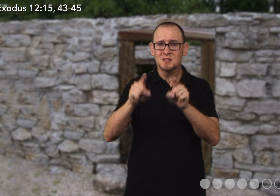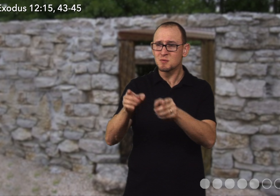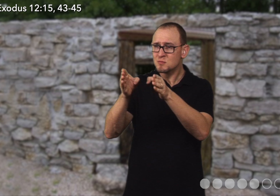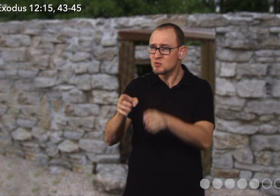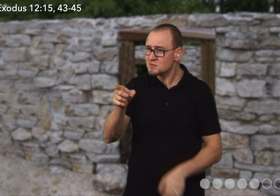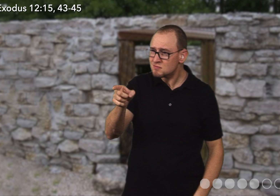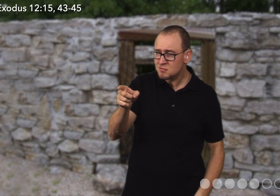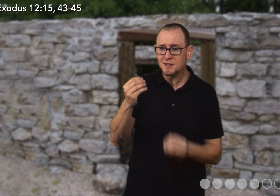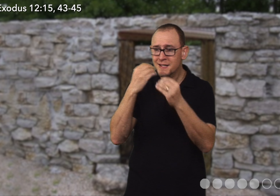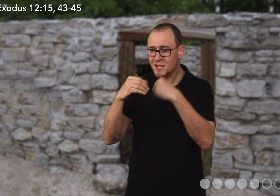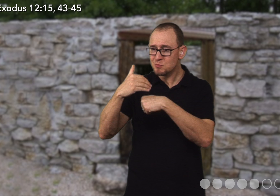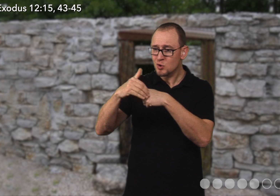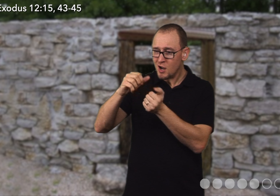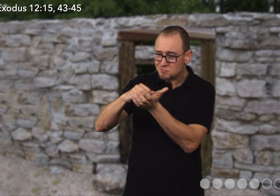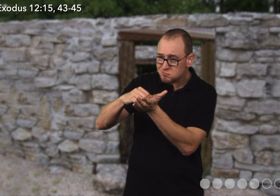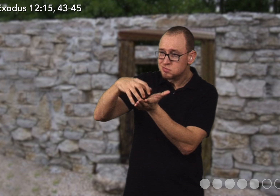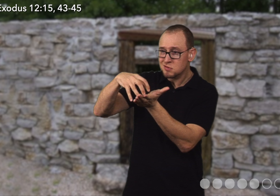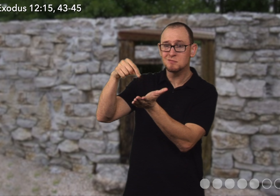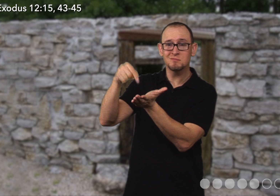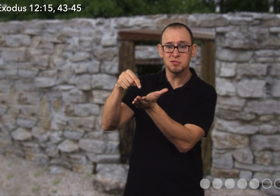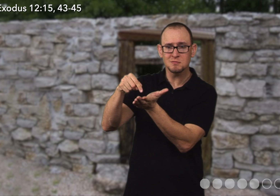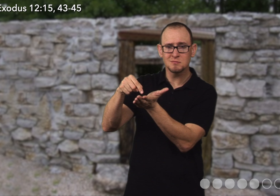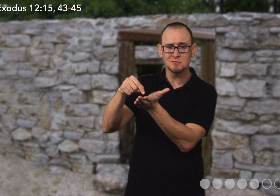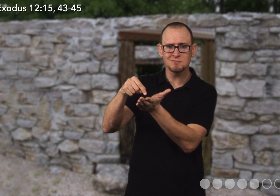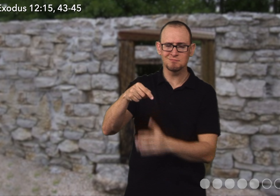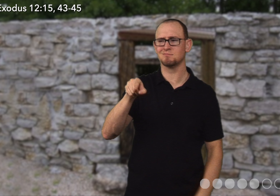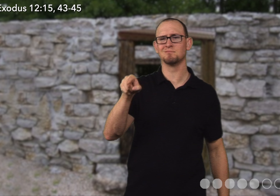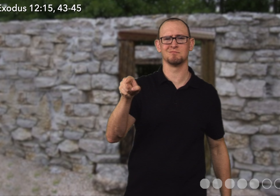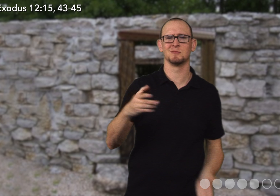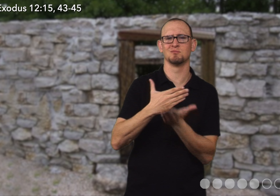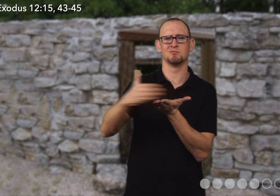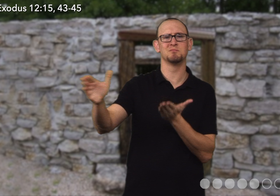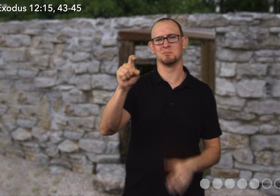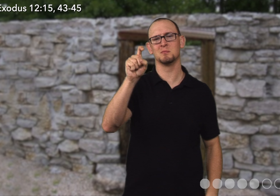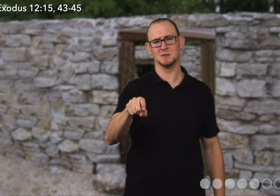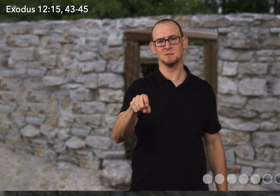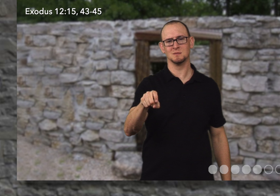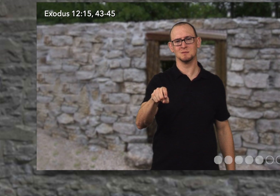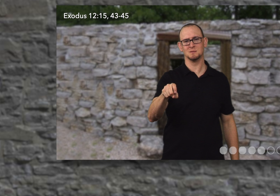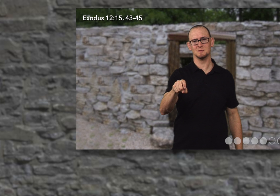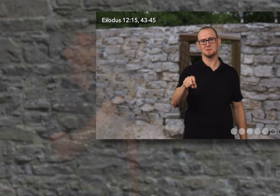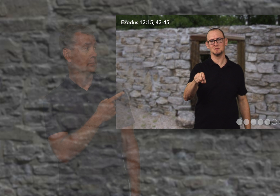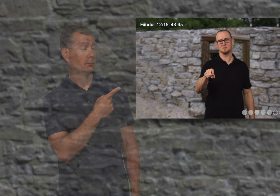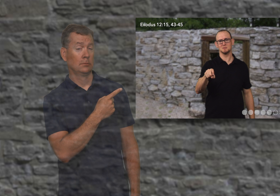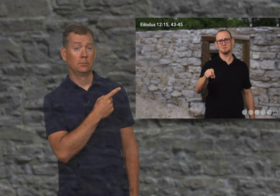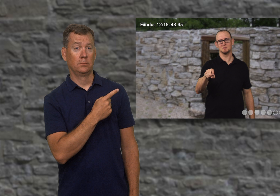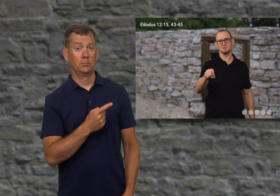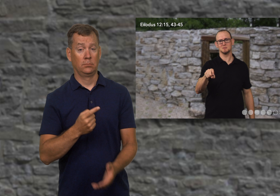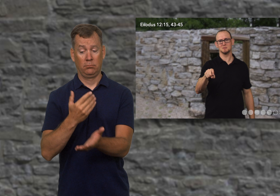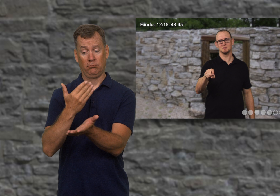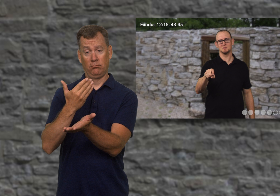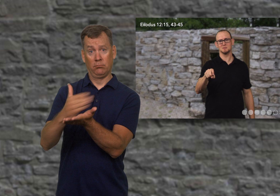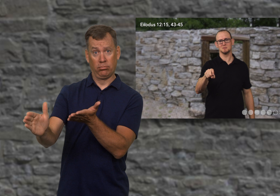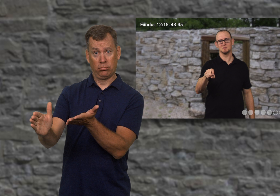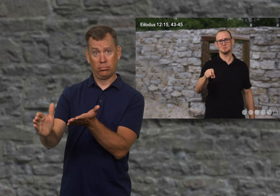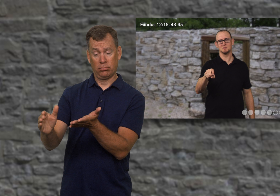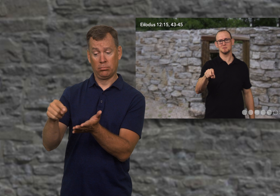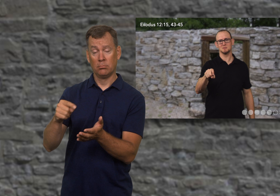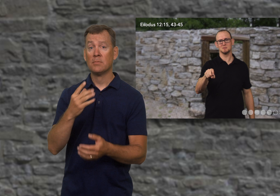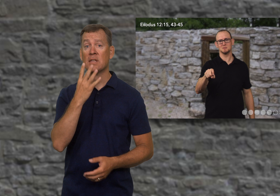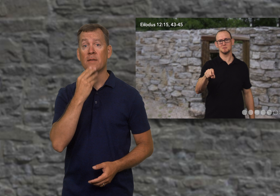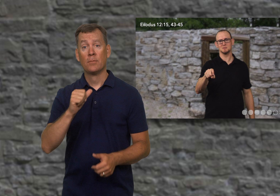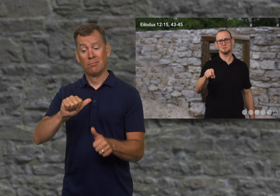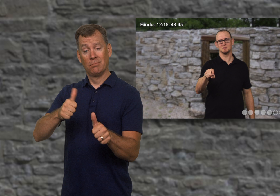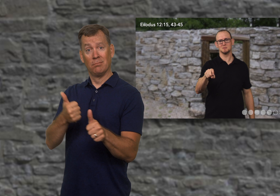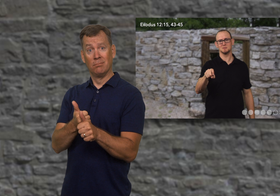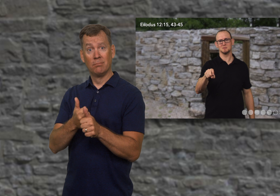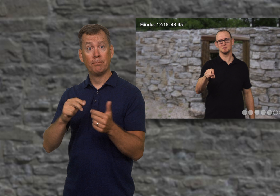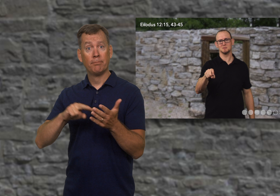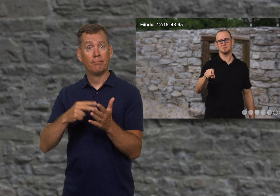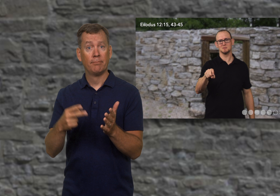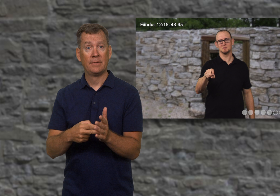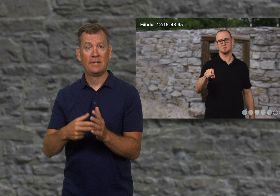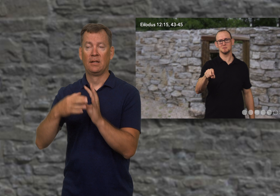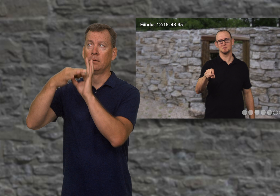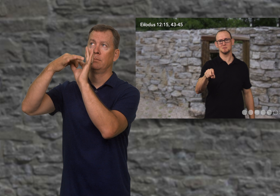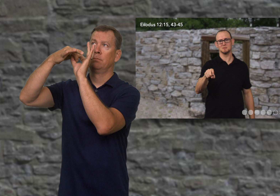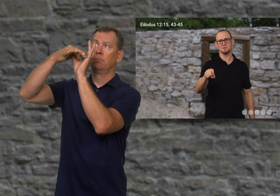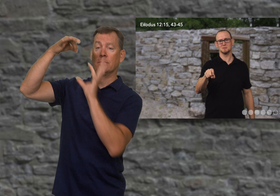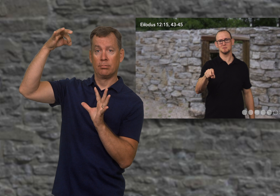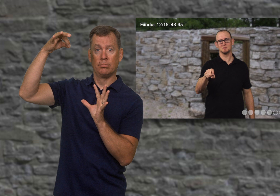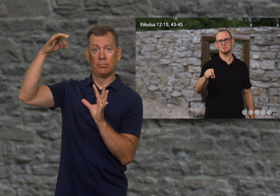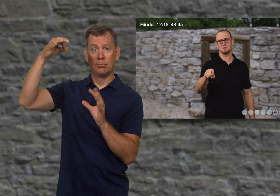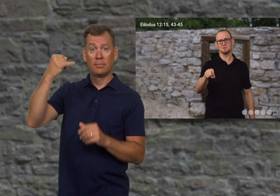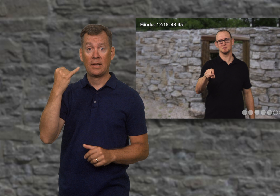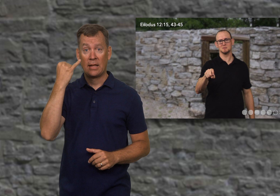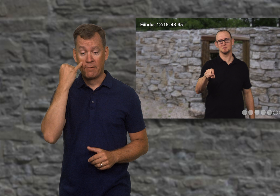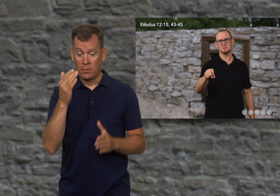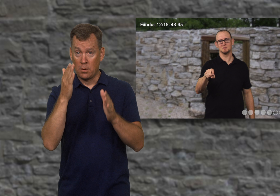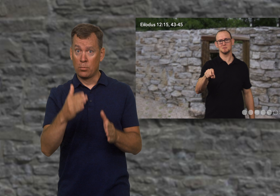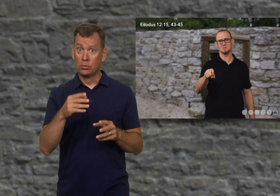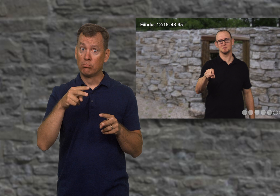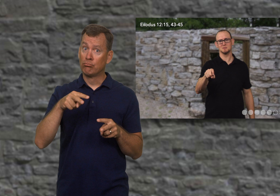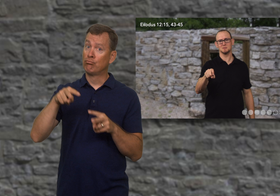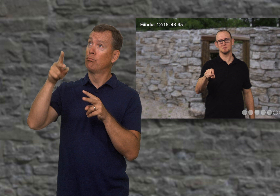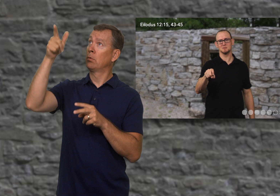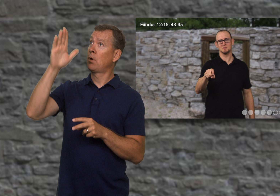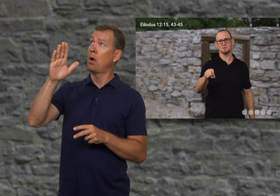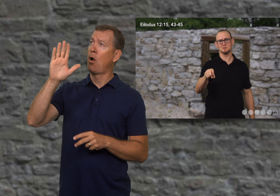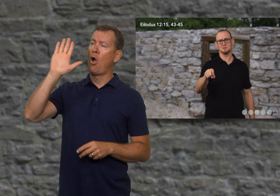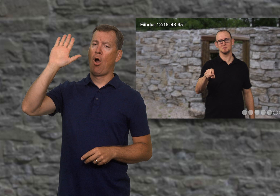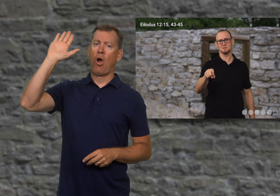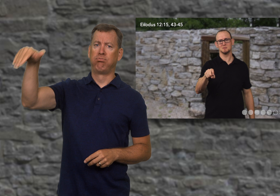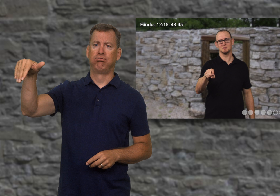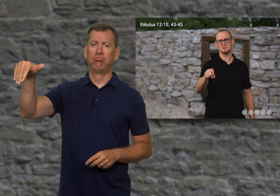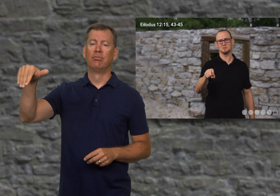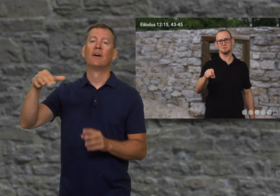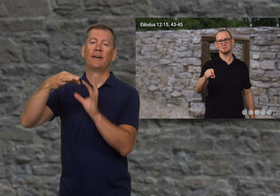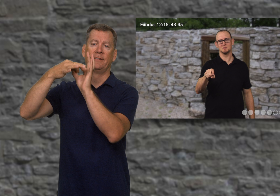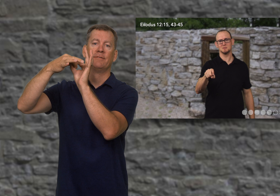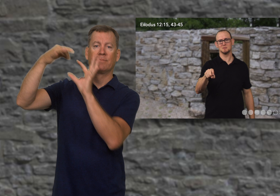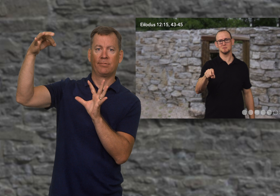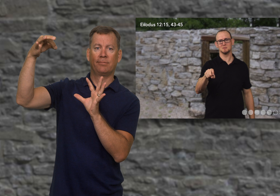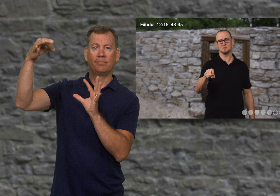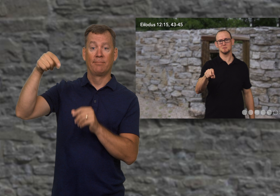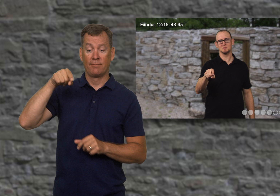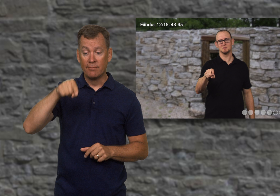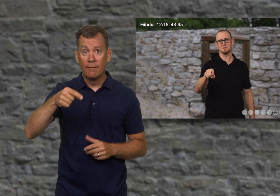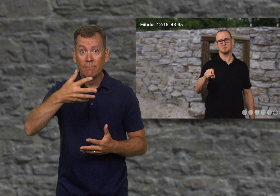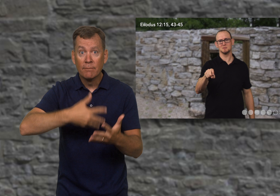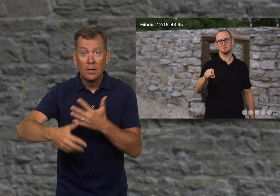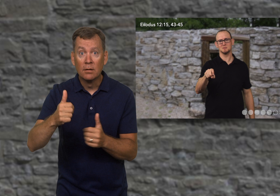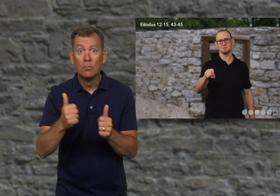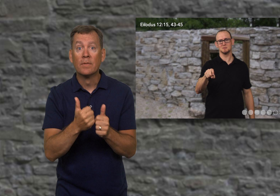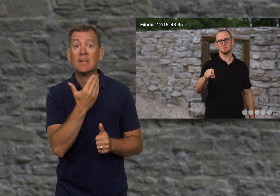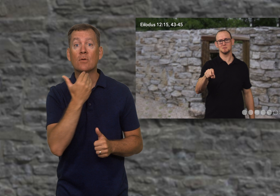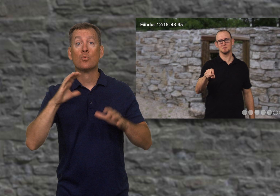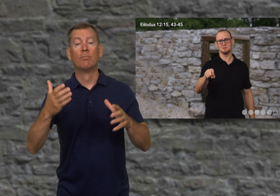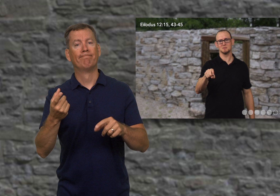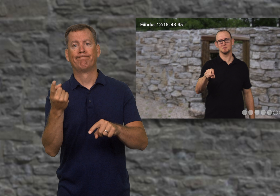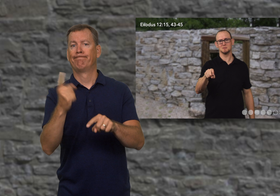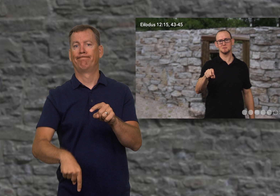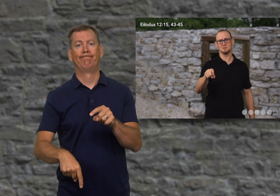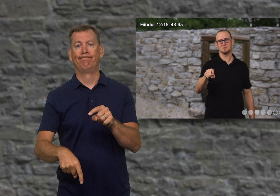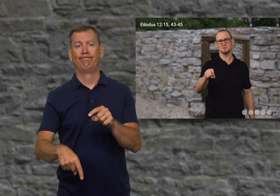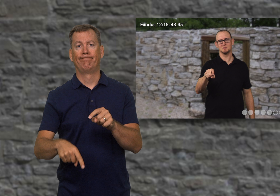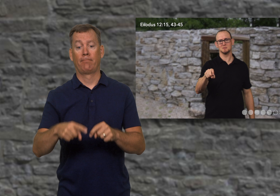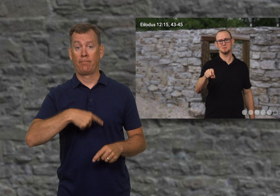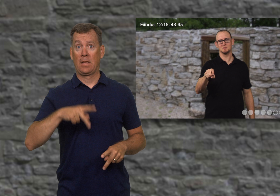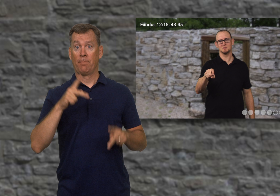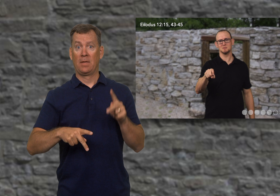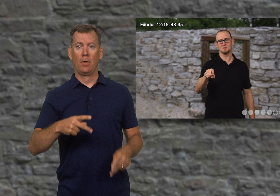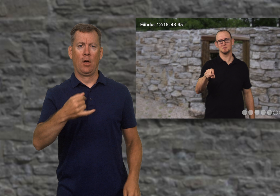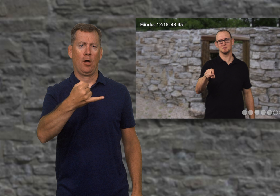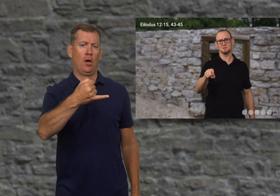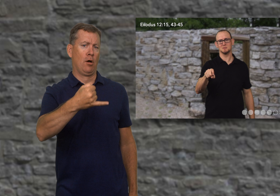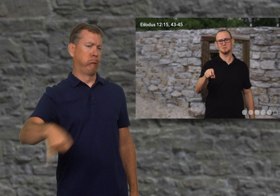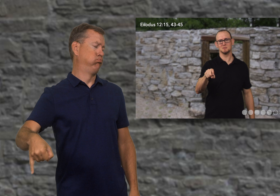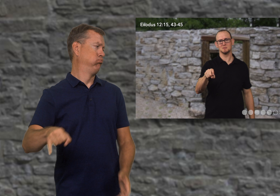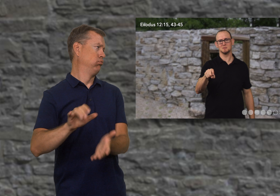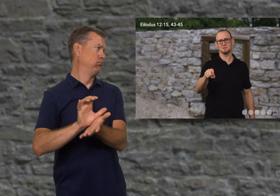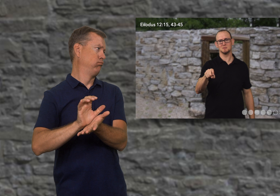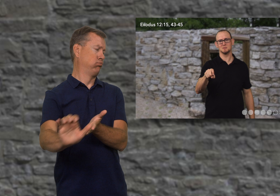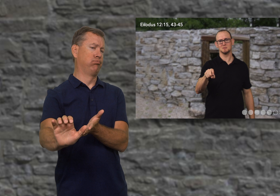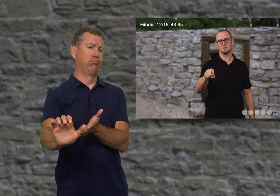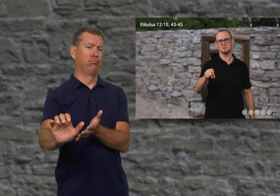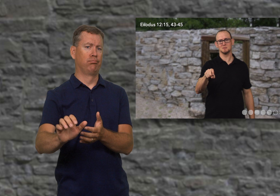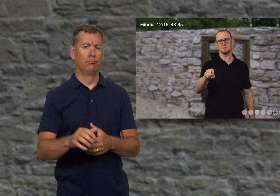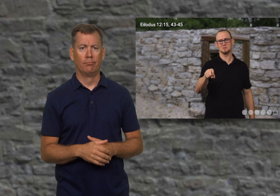Whoever eats anything leavened from the first day through the seventh must be cut off from Israel.